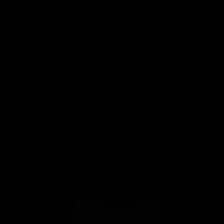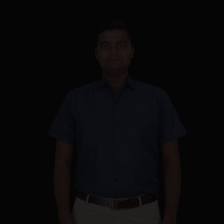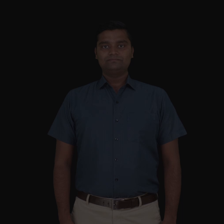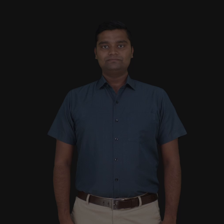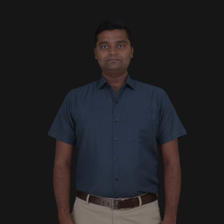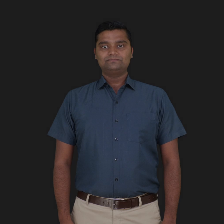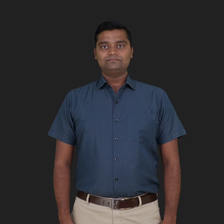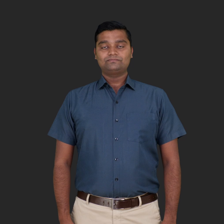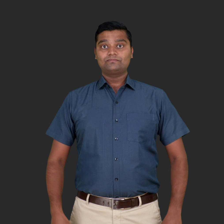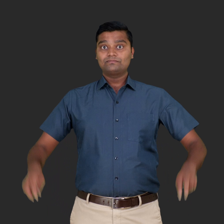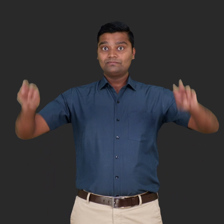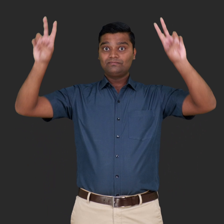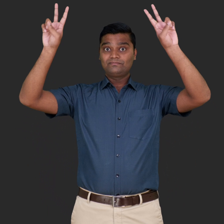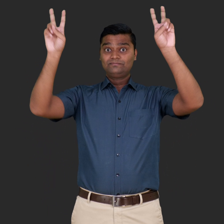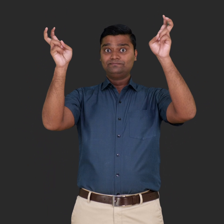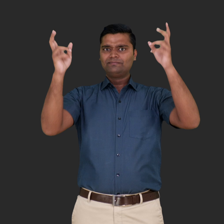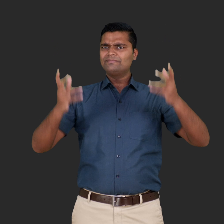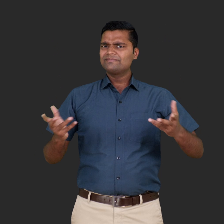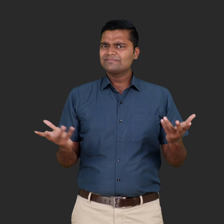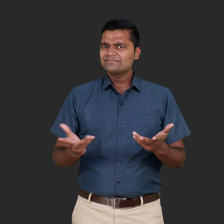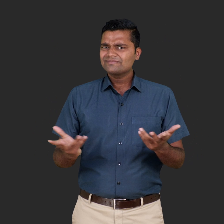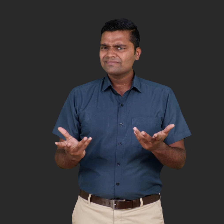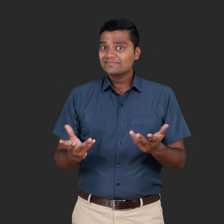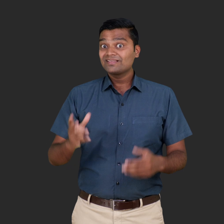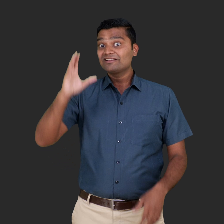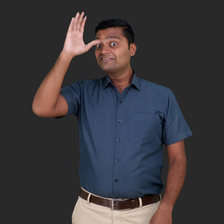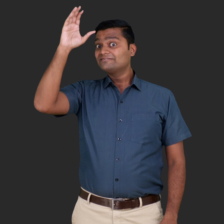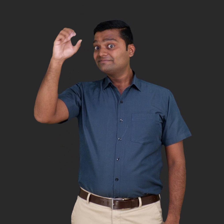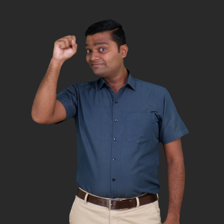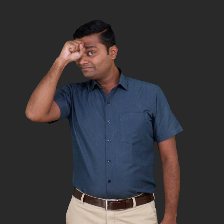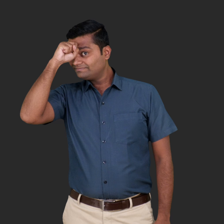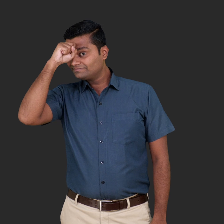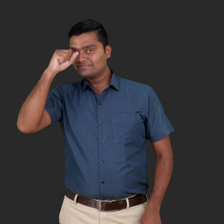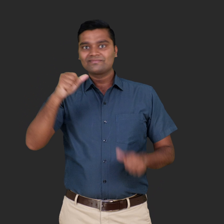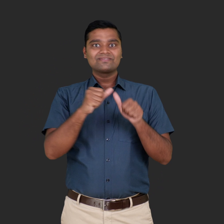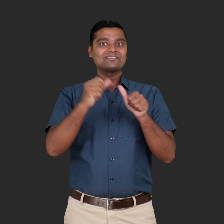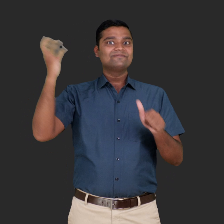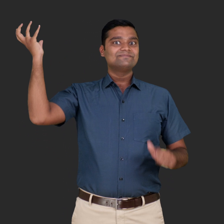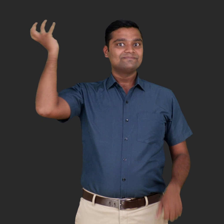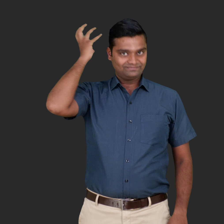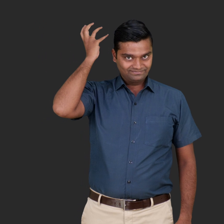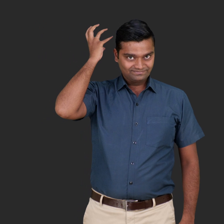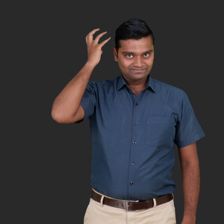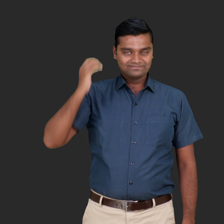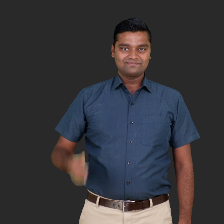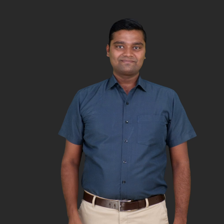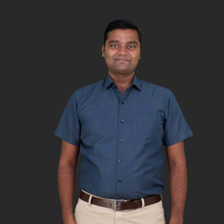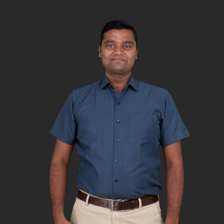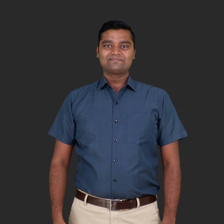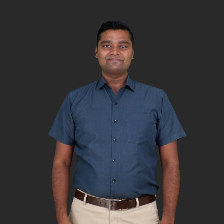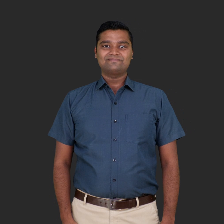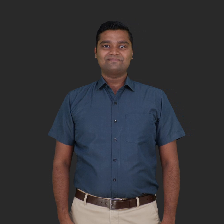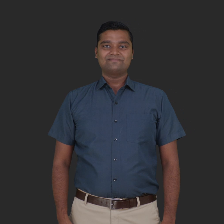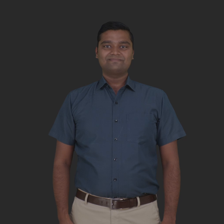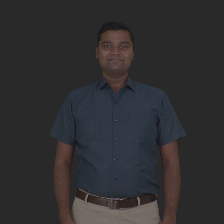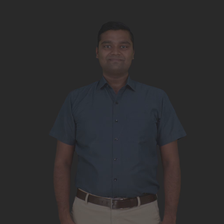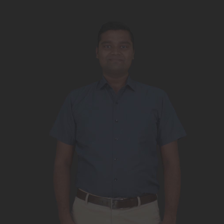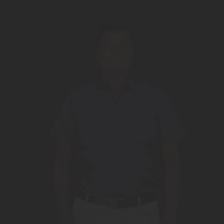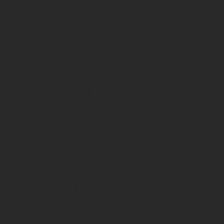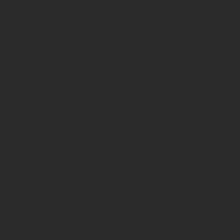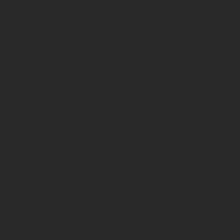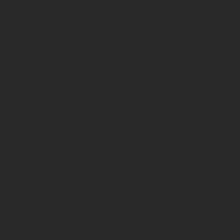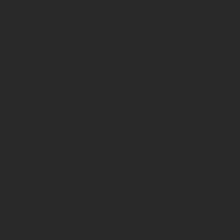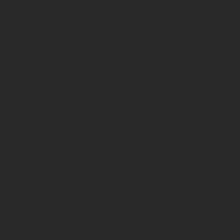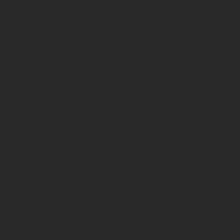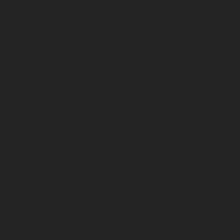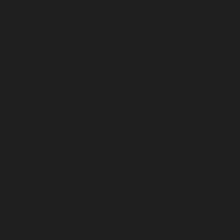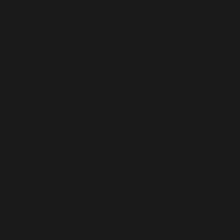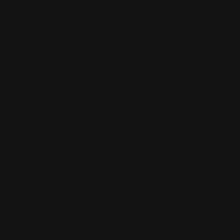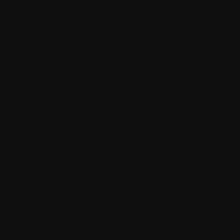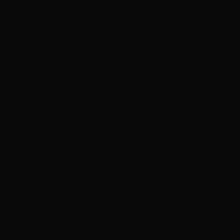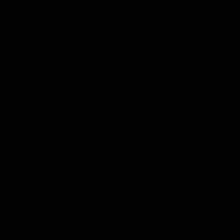Cain & Abel